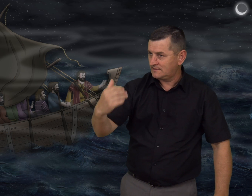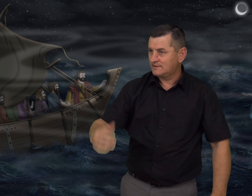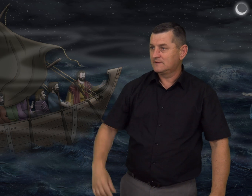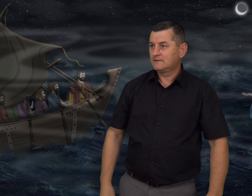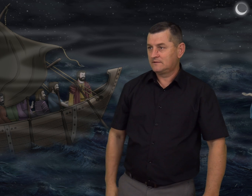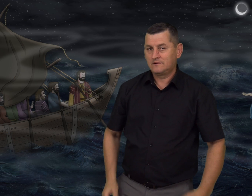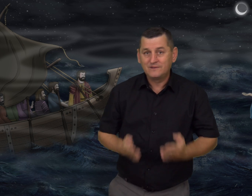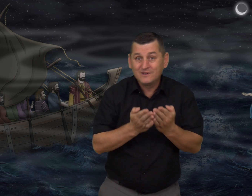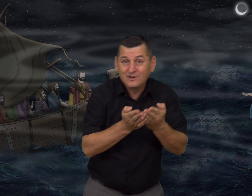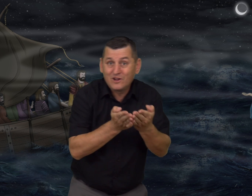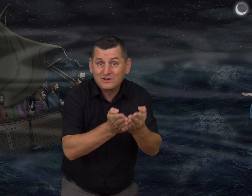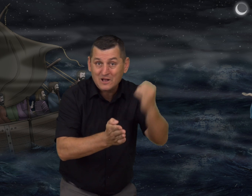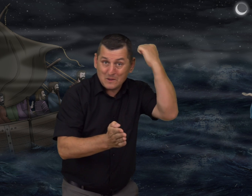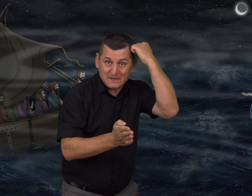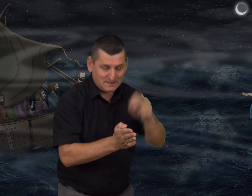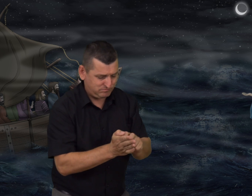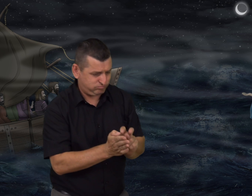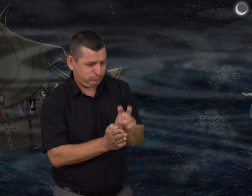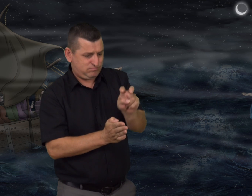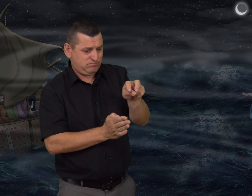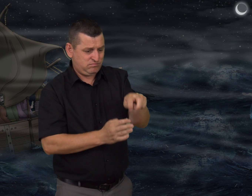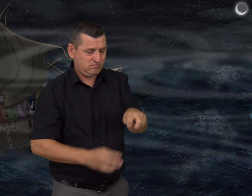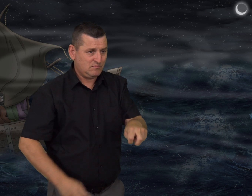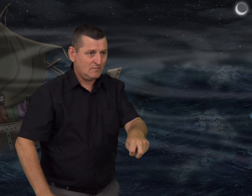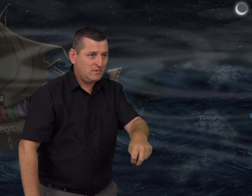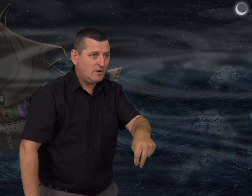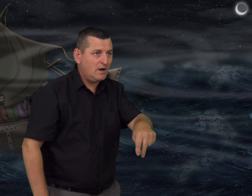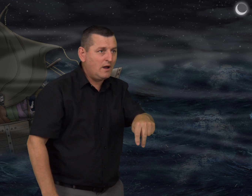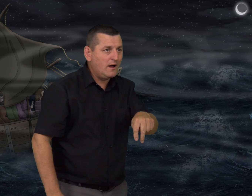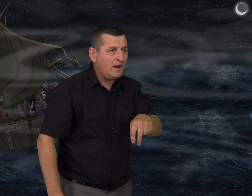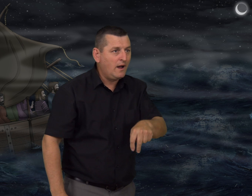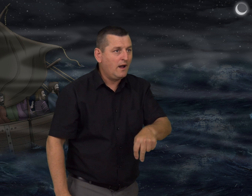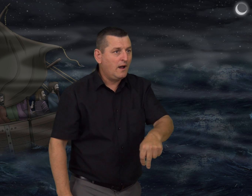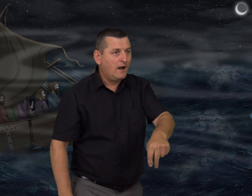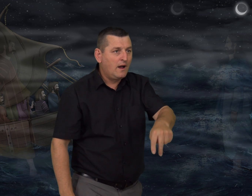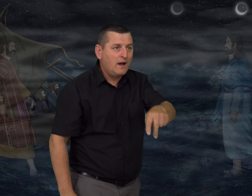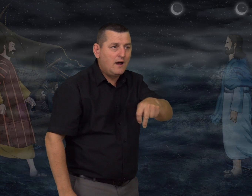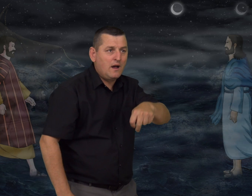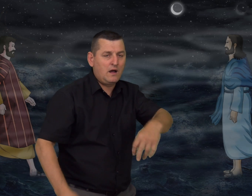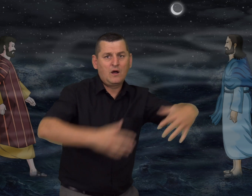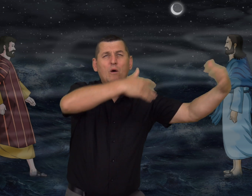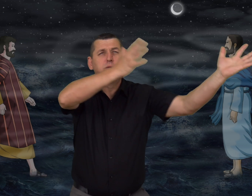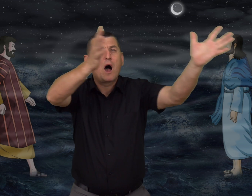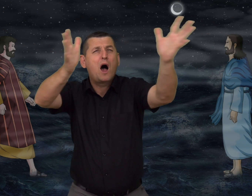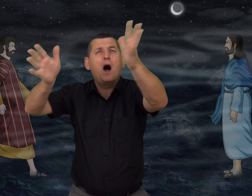“Come,” said Jesus.